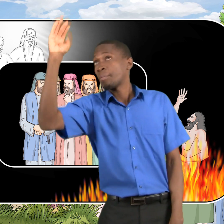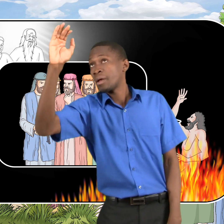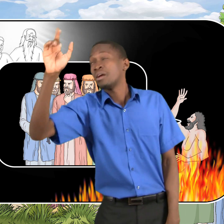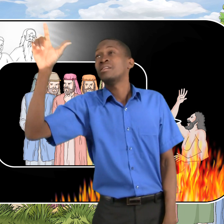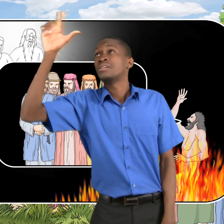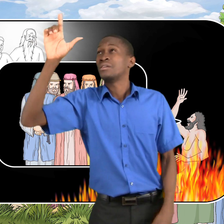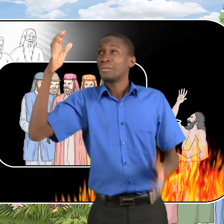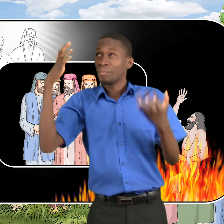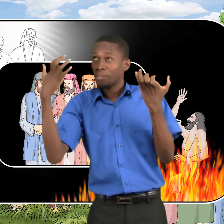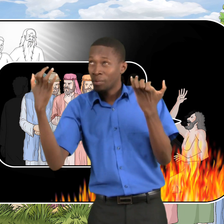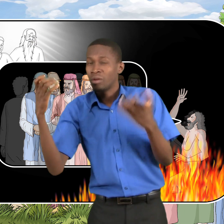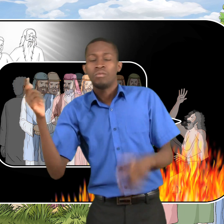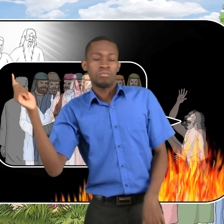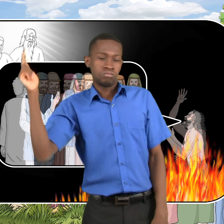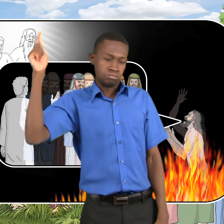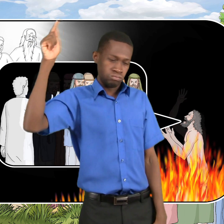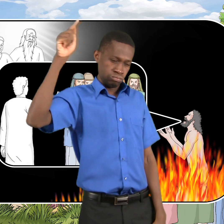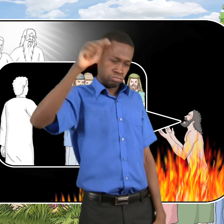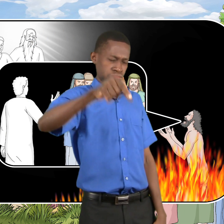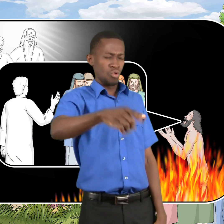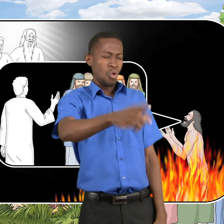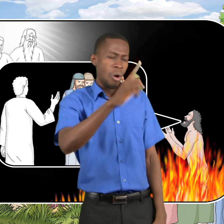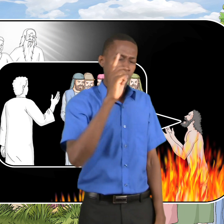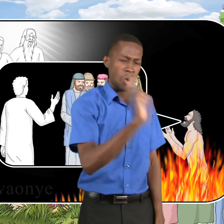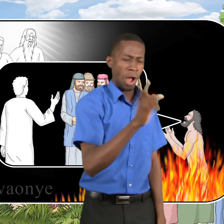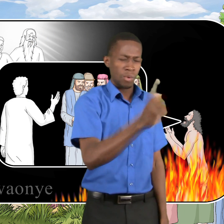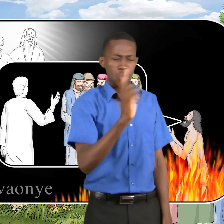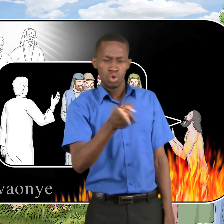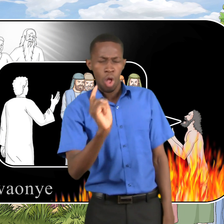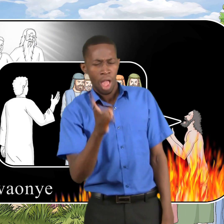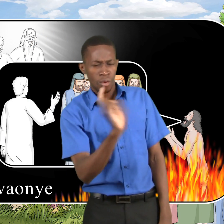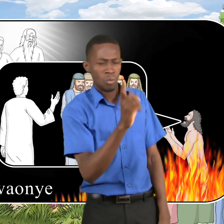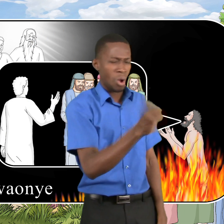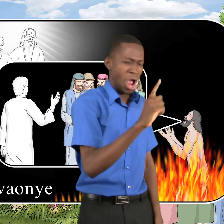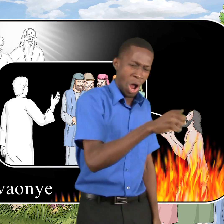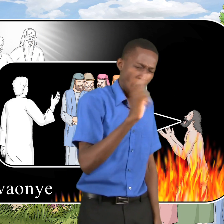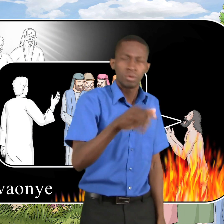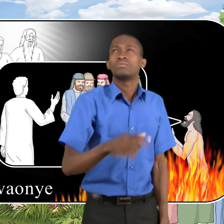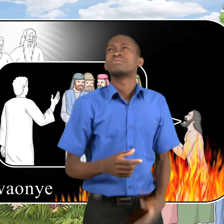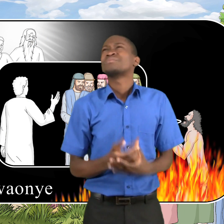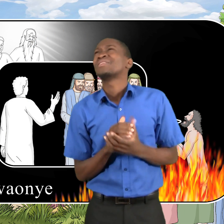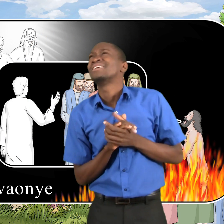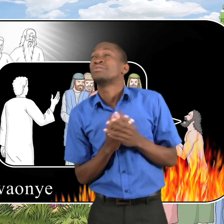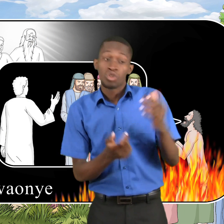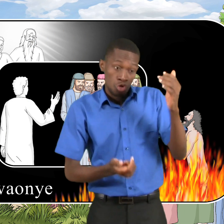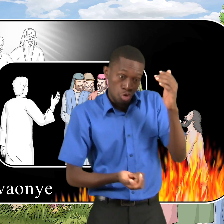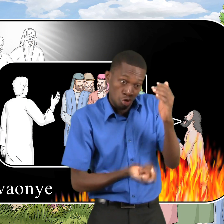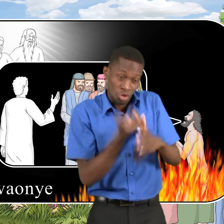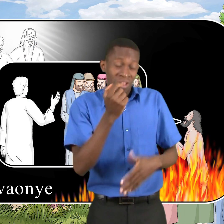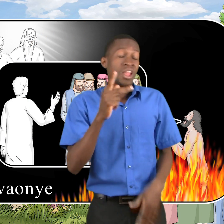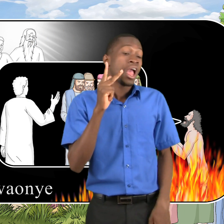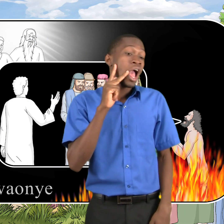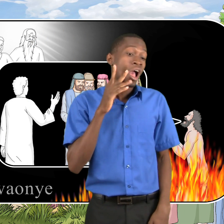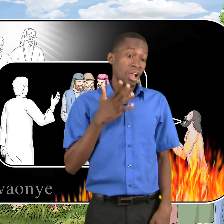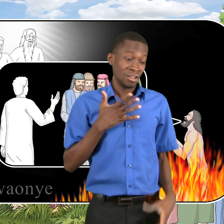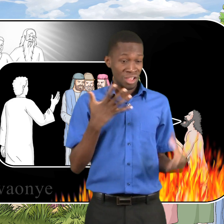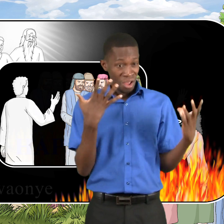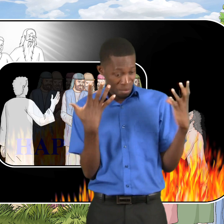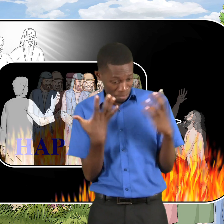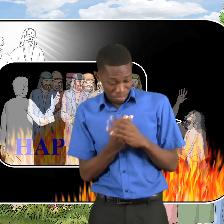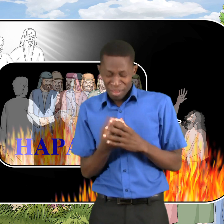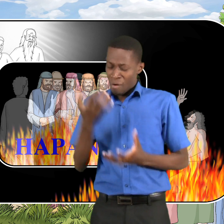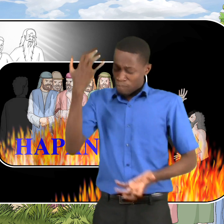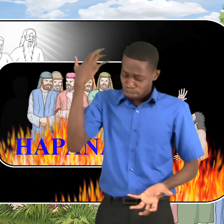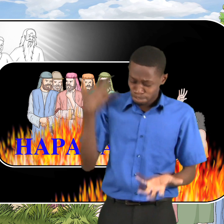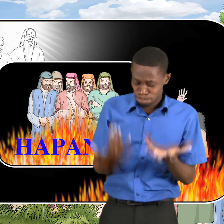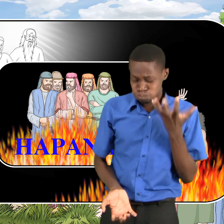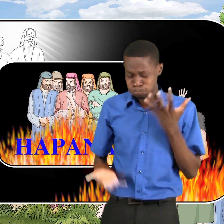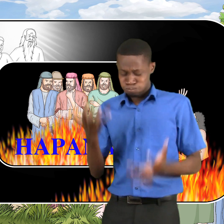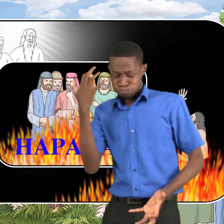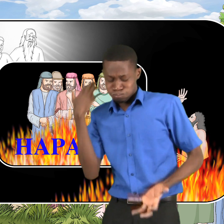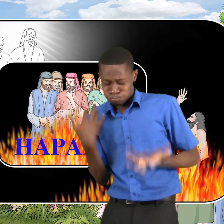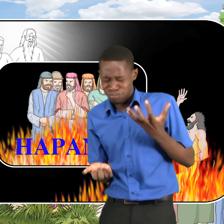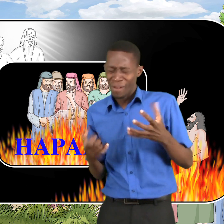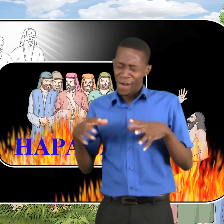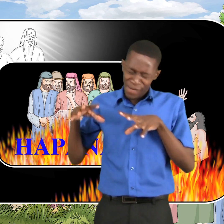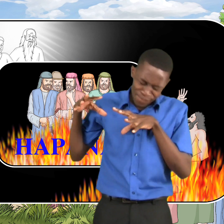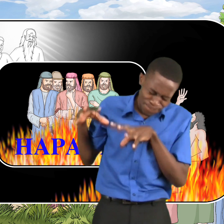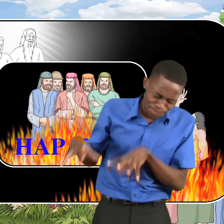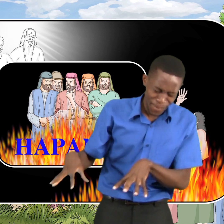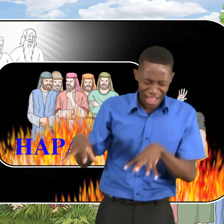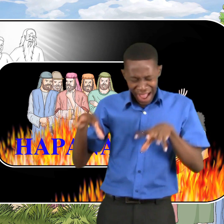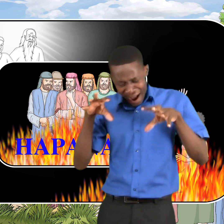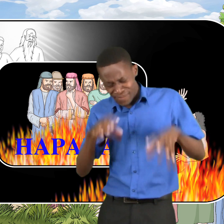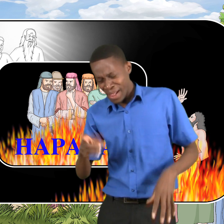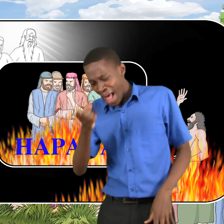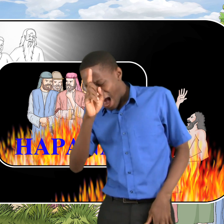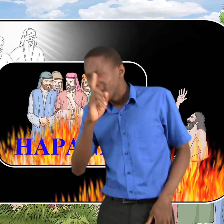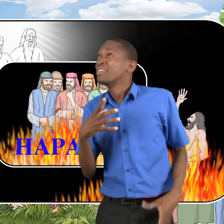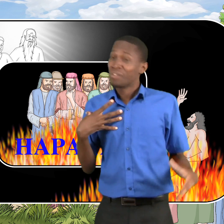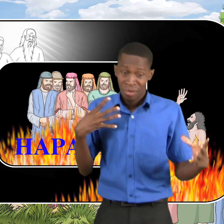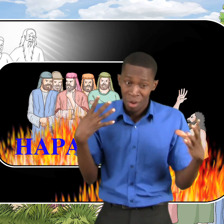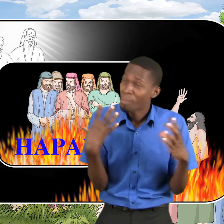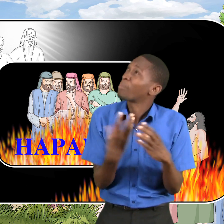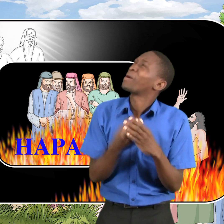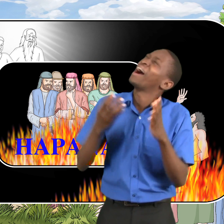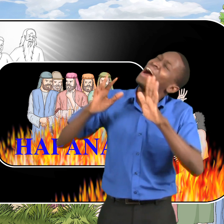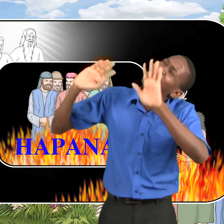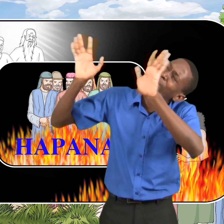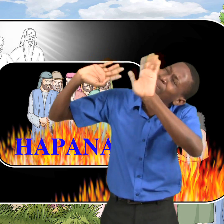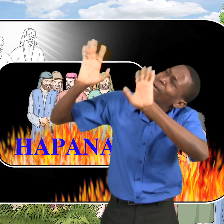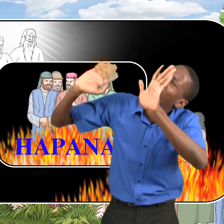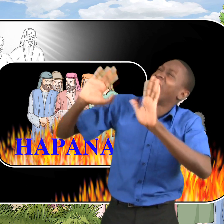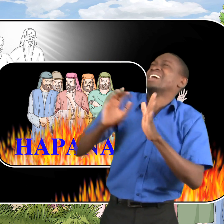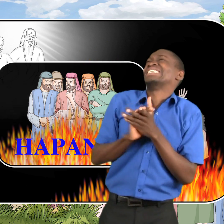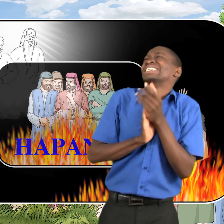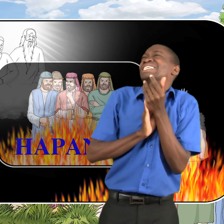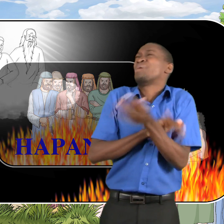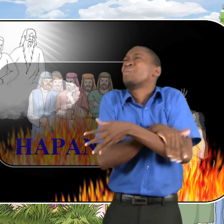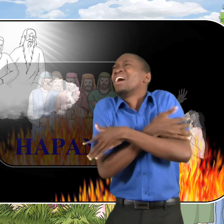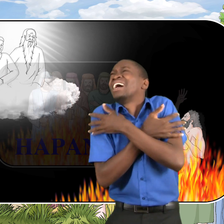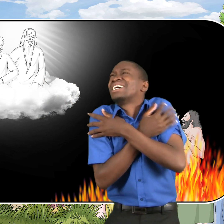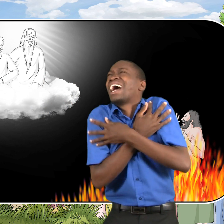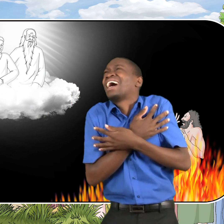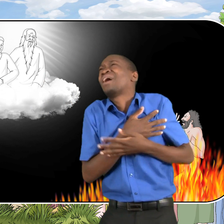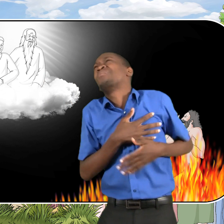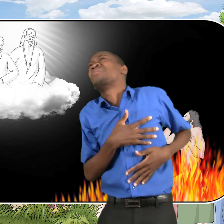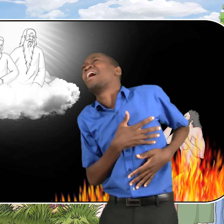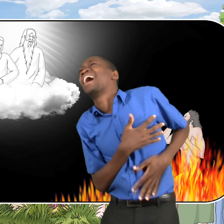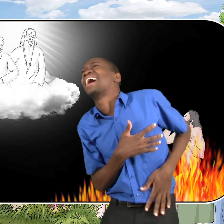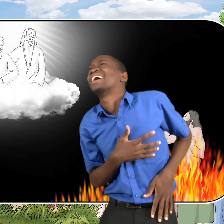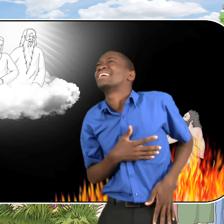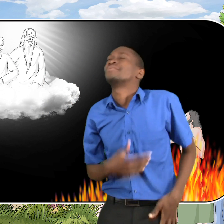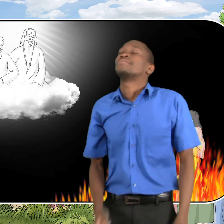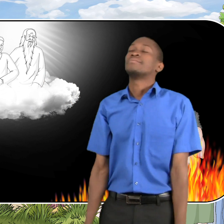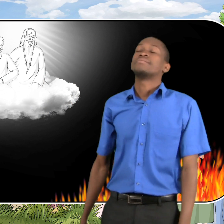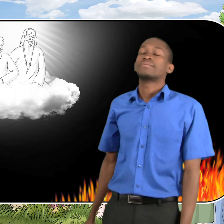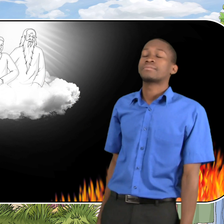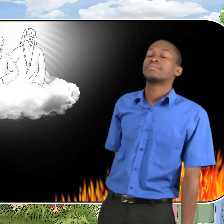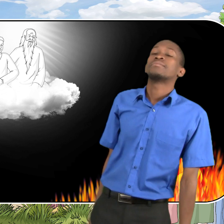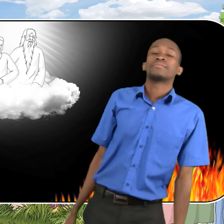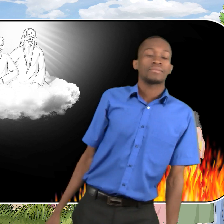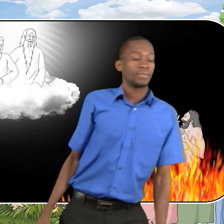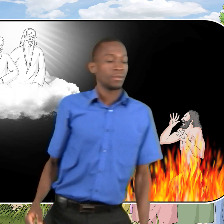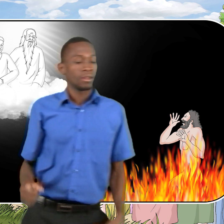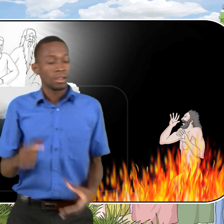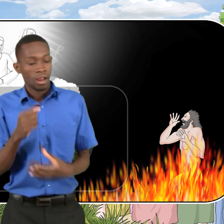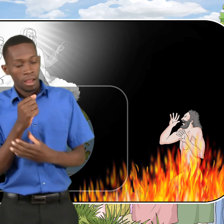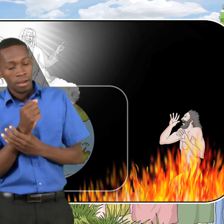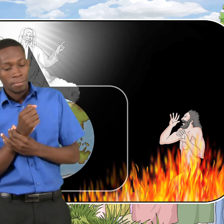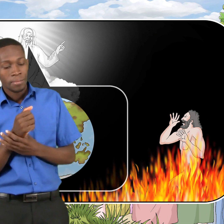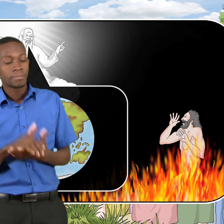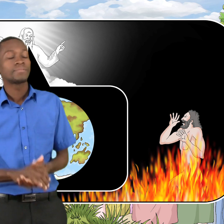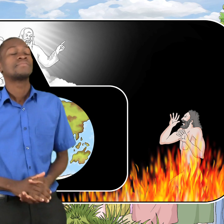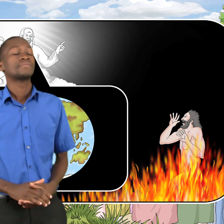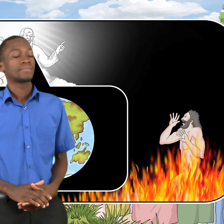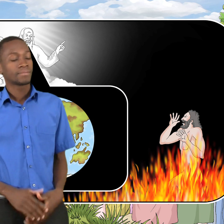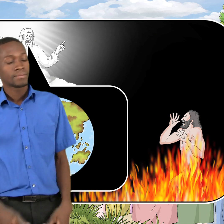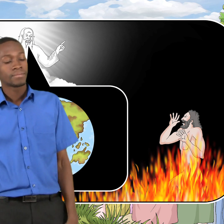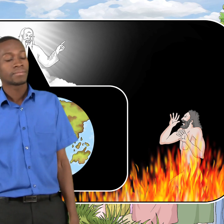Let him warn them, so that they will not also end up in this place of torment.’